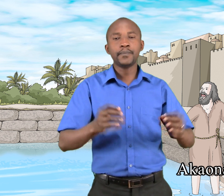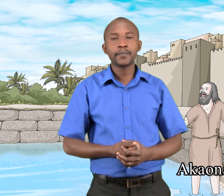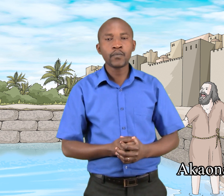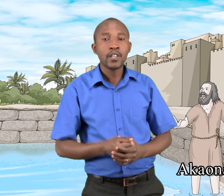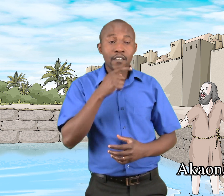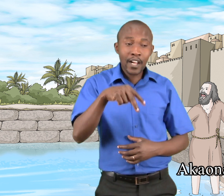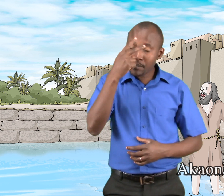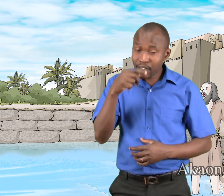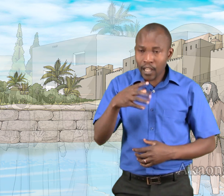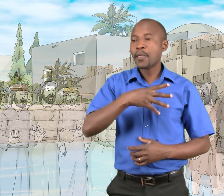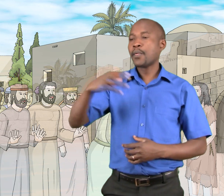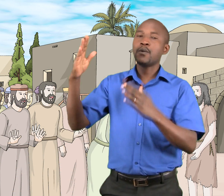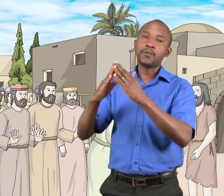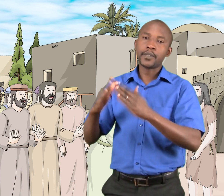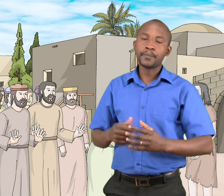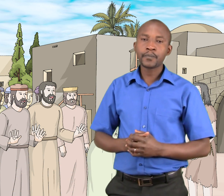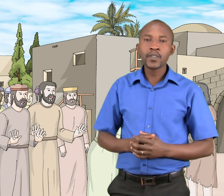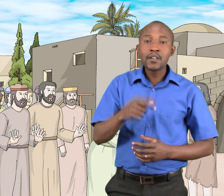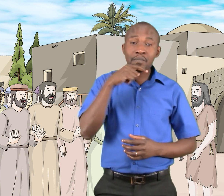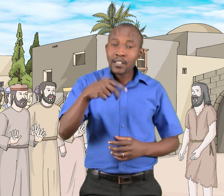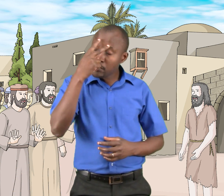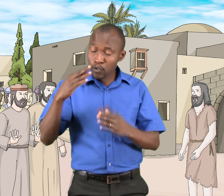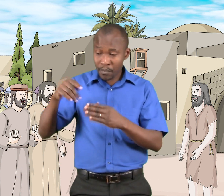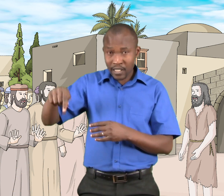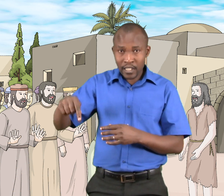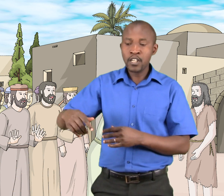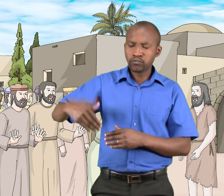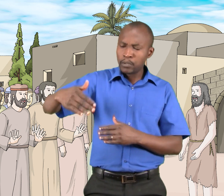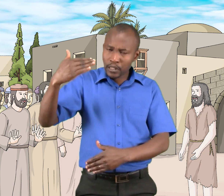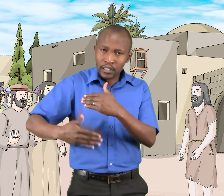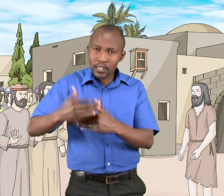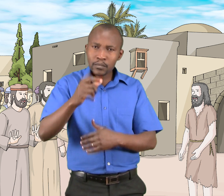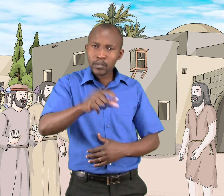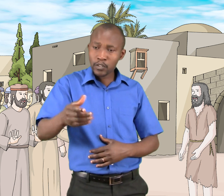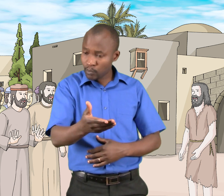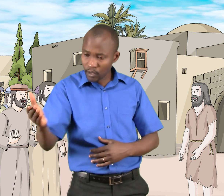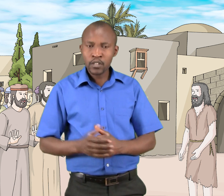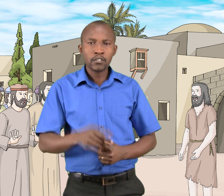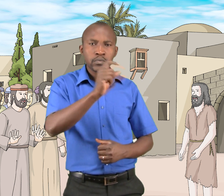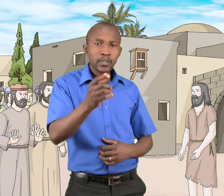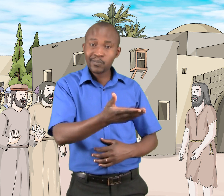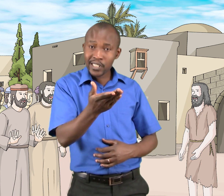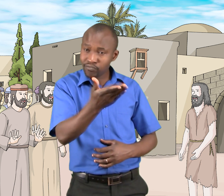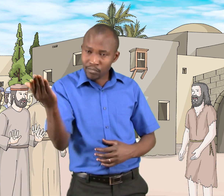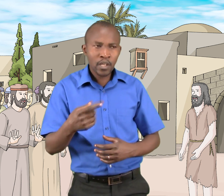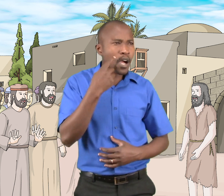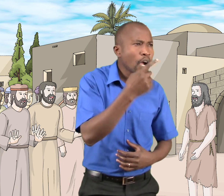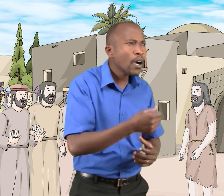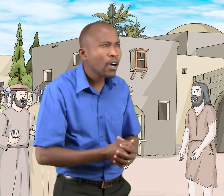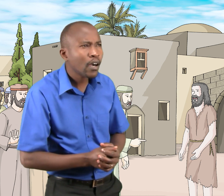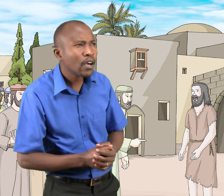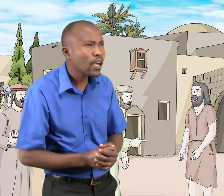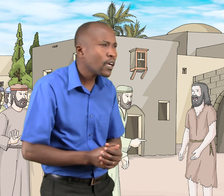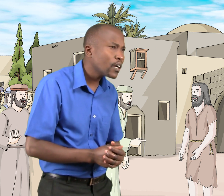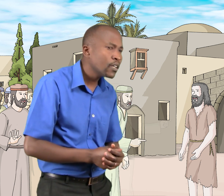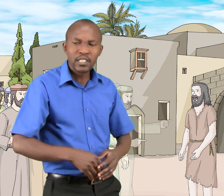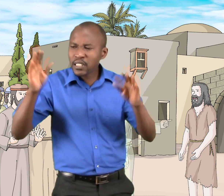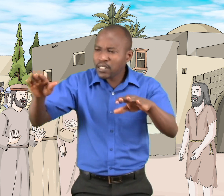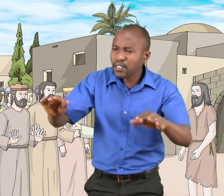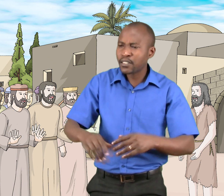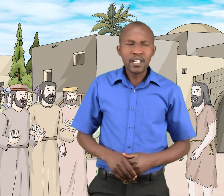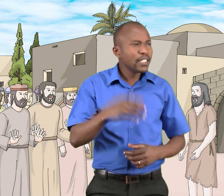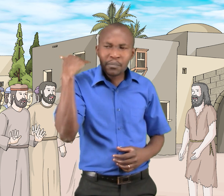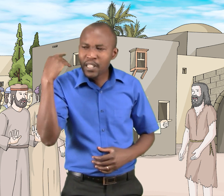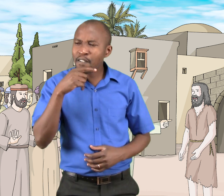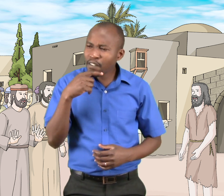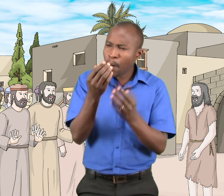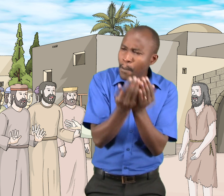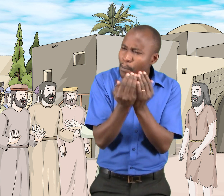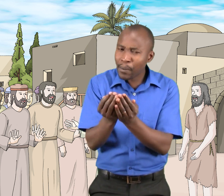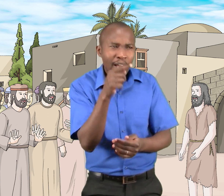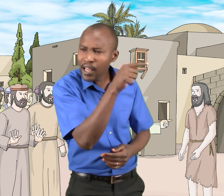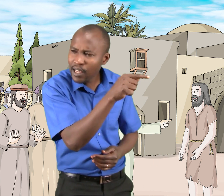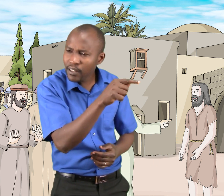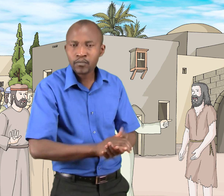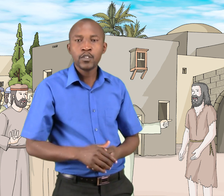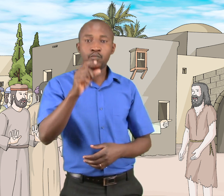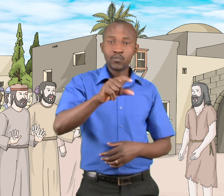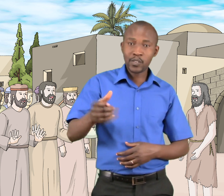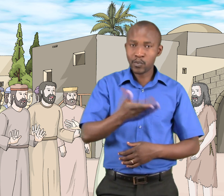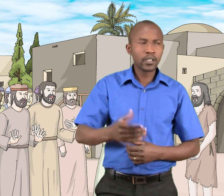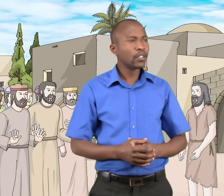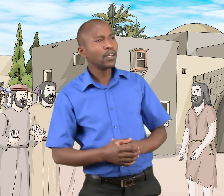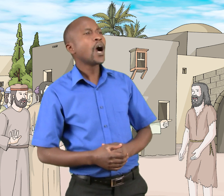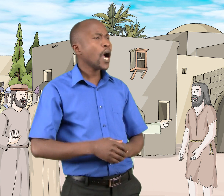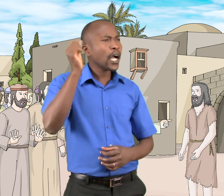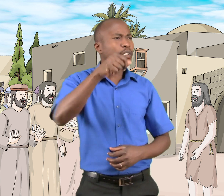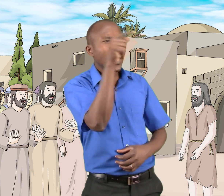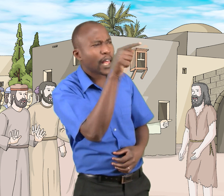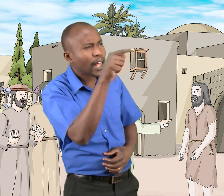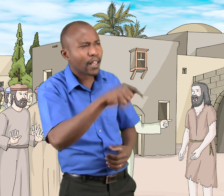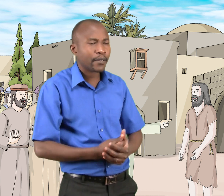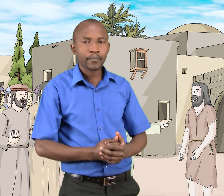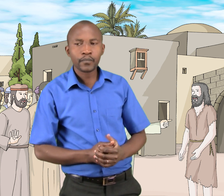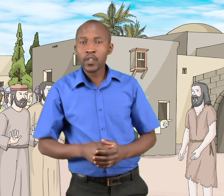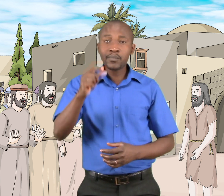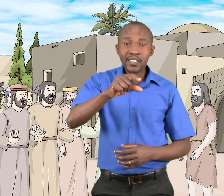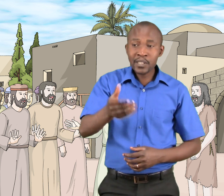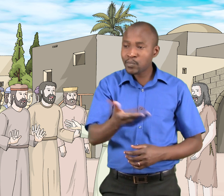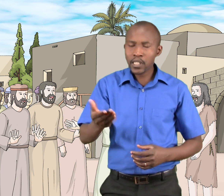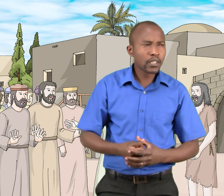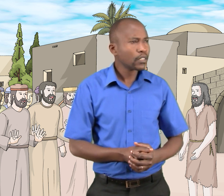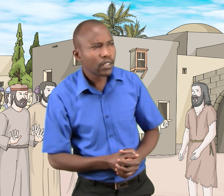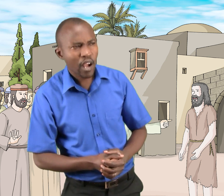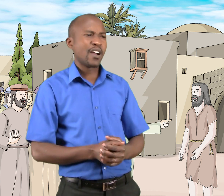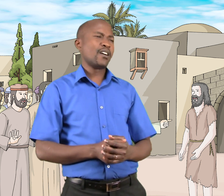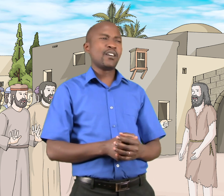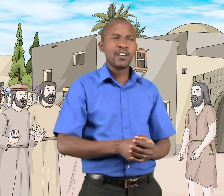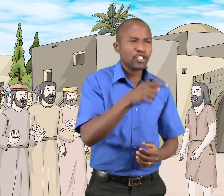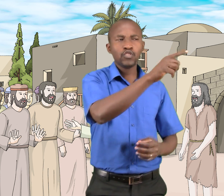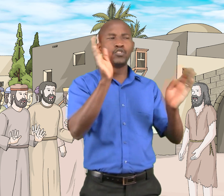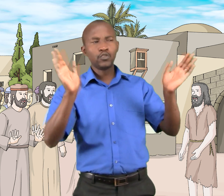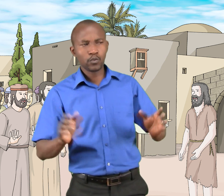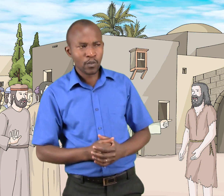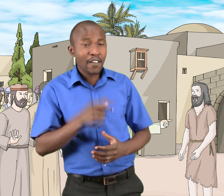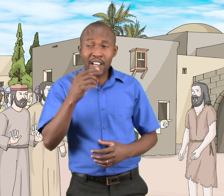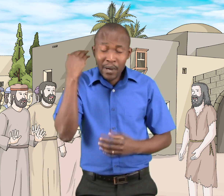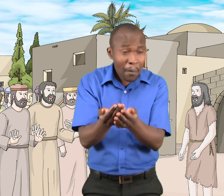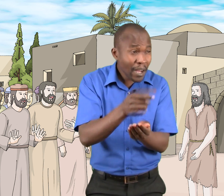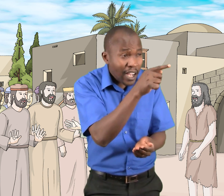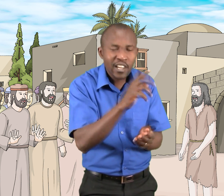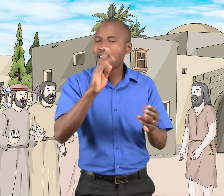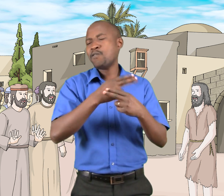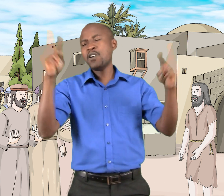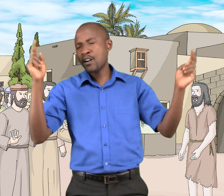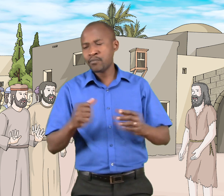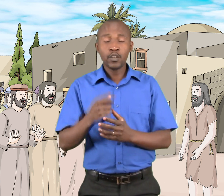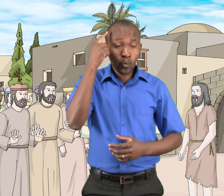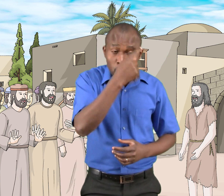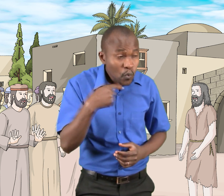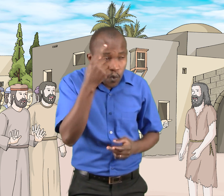At this, his neighbors and those who had formerly seen him begging began to ask, “Isn’t this the man who used to sit and beg?”